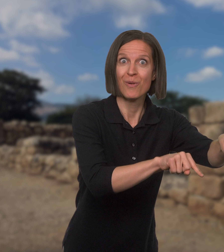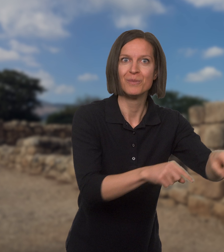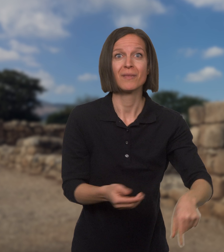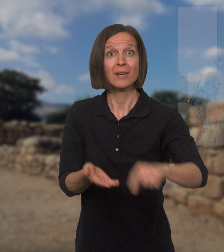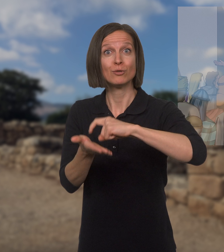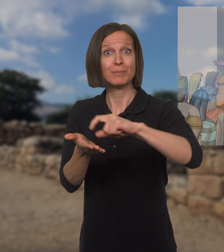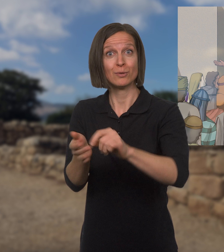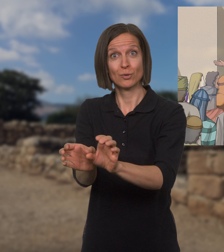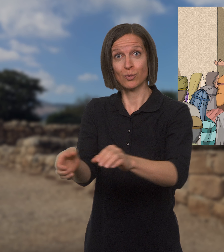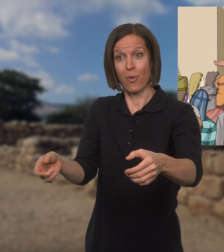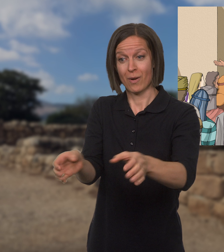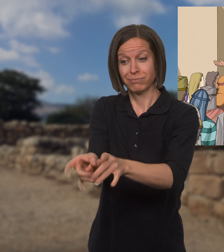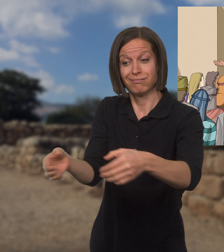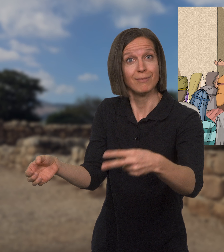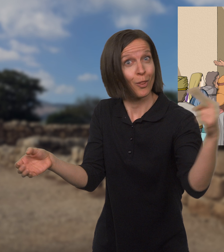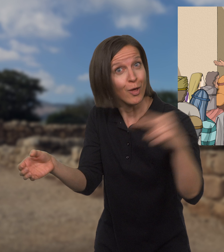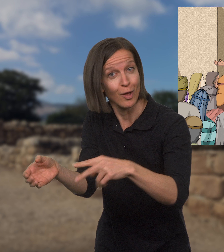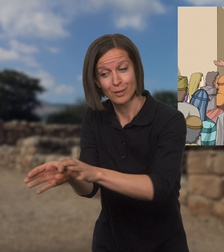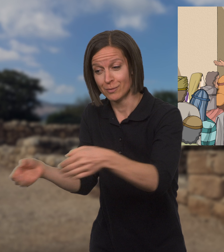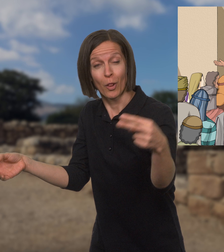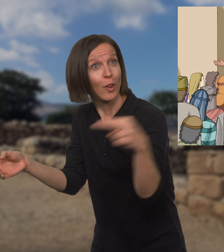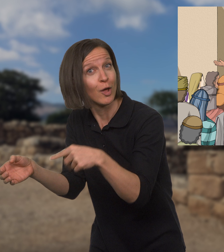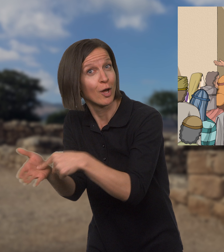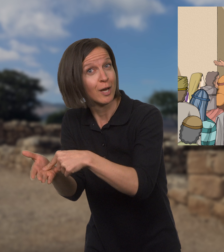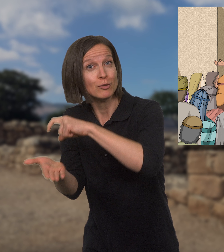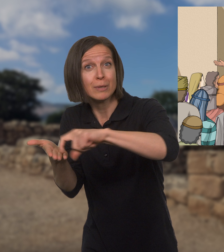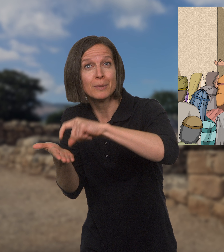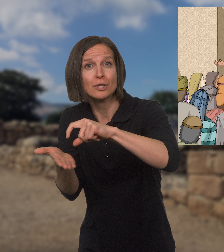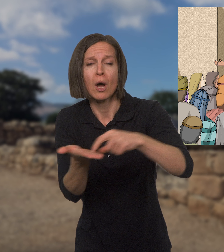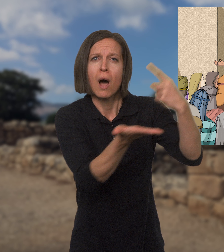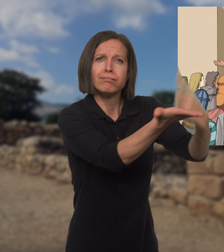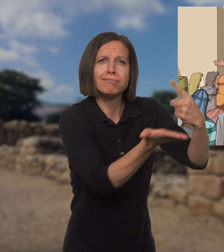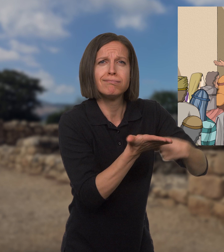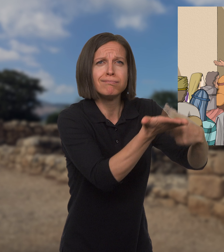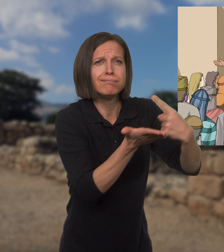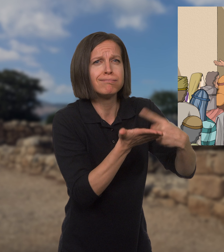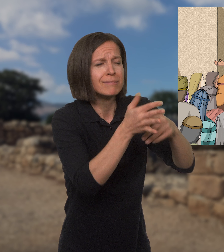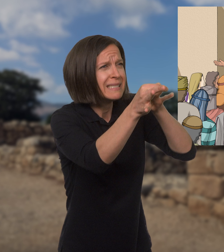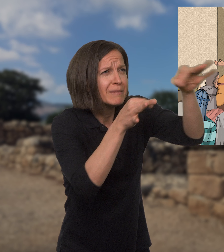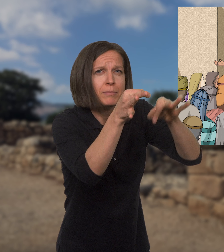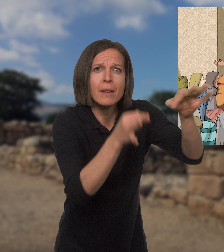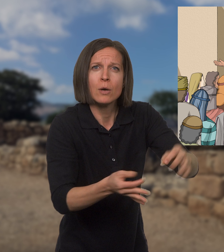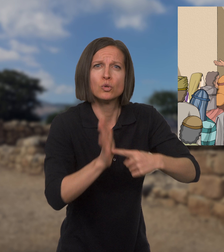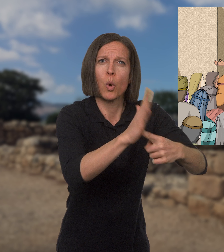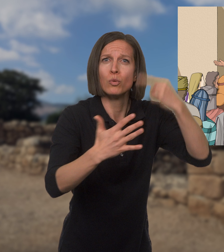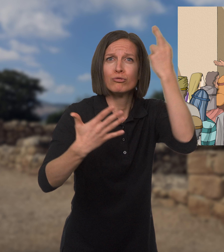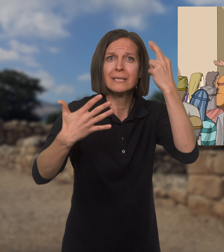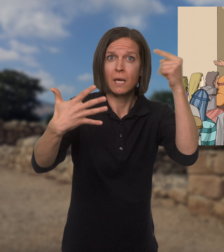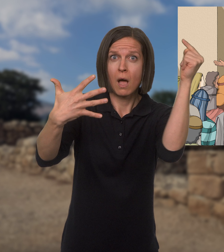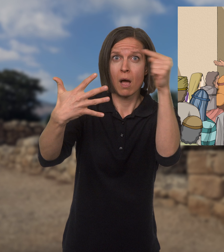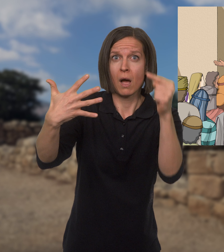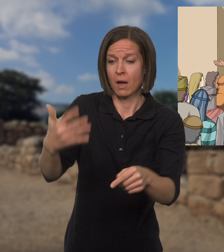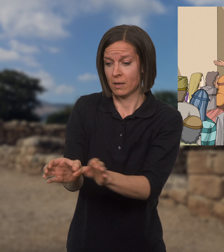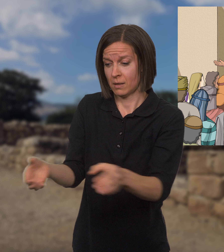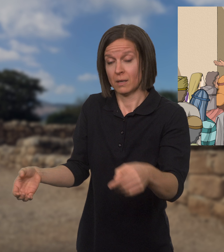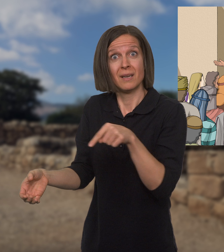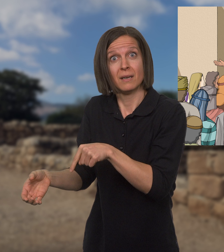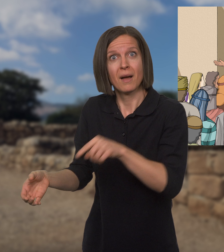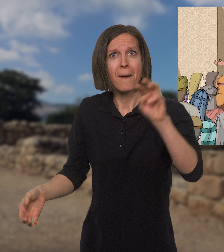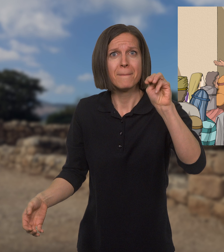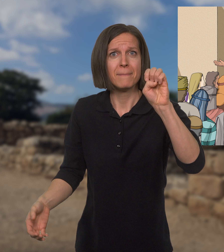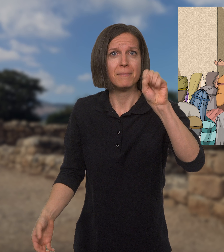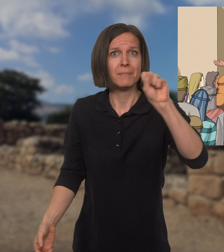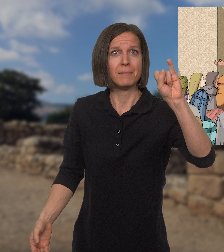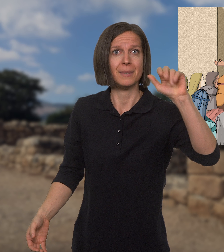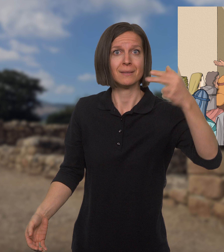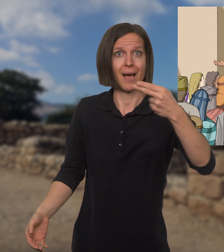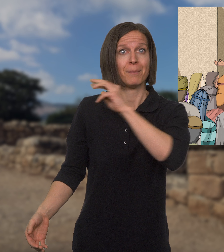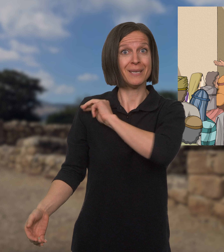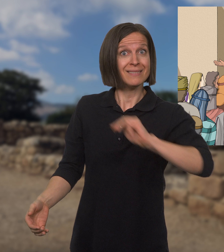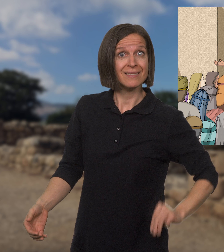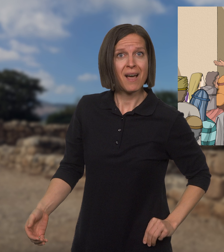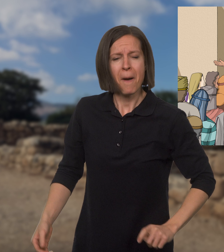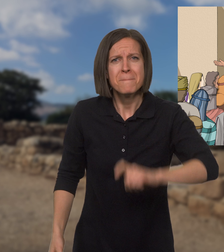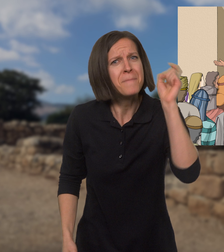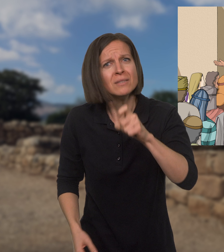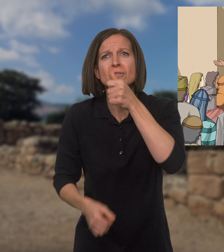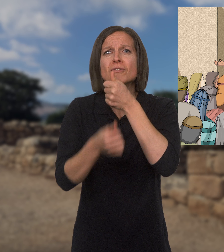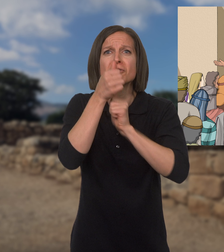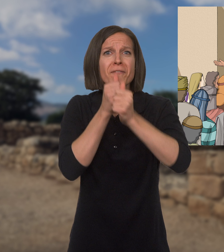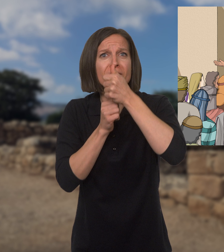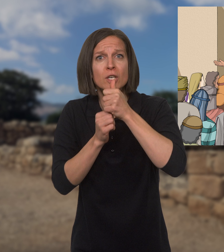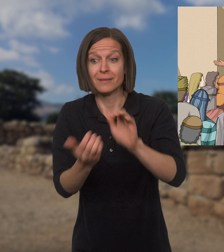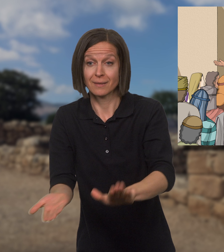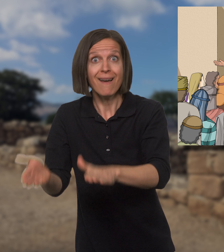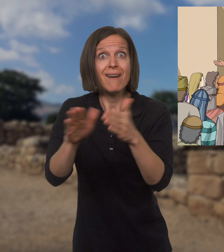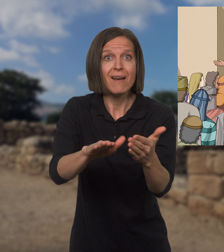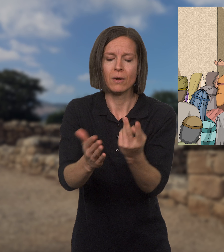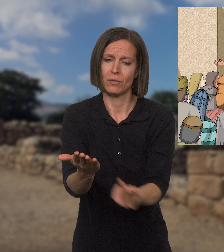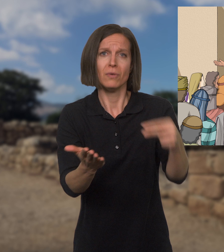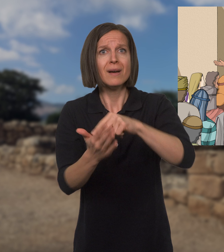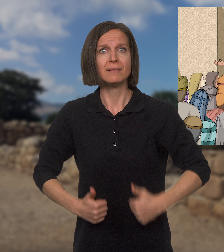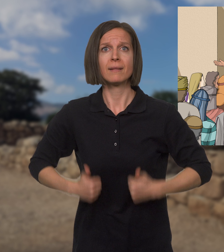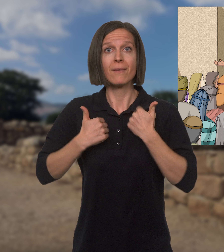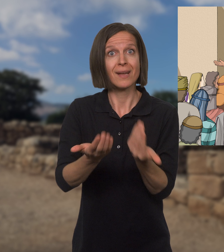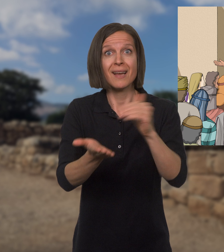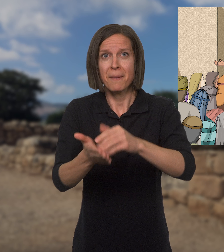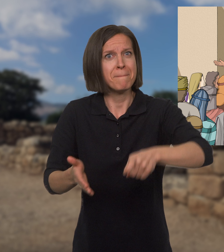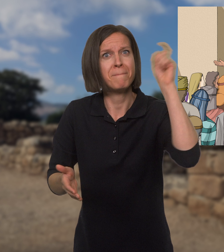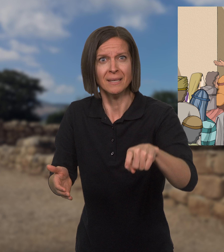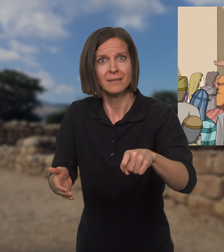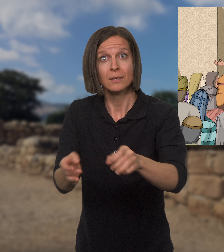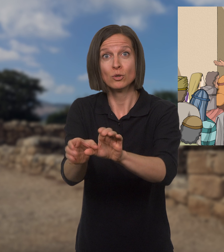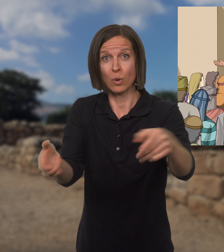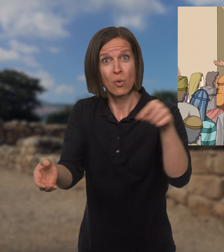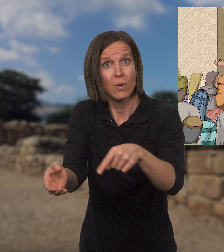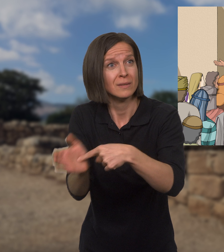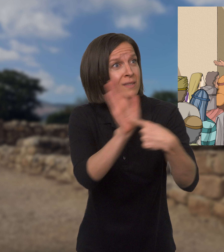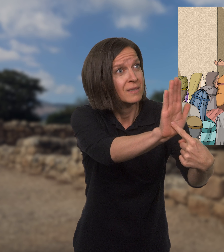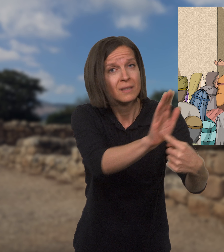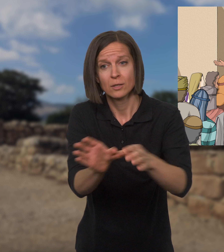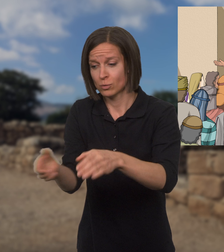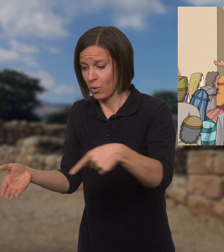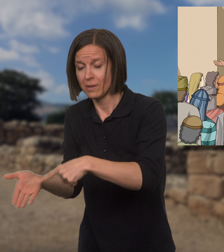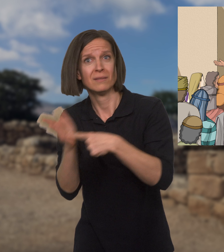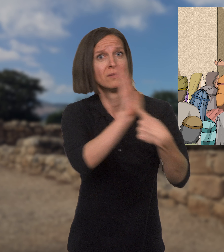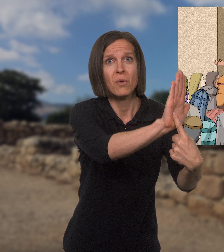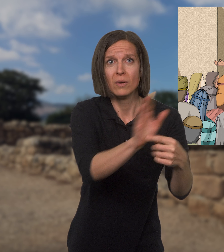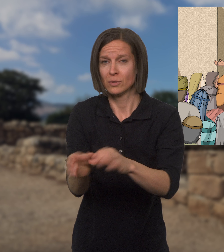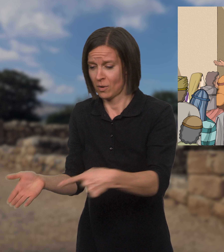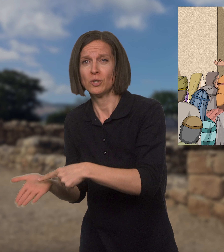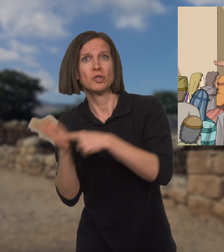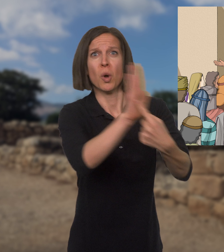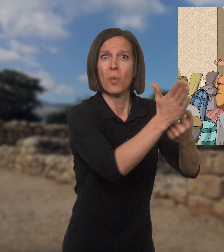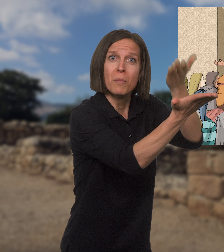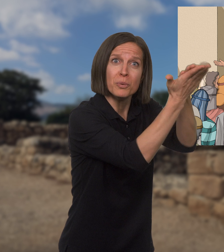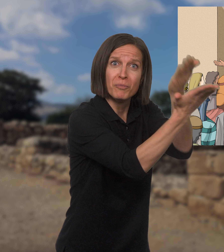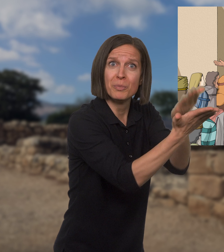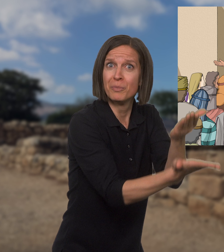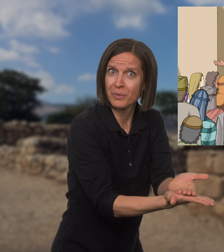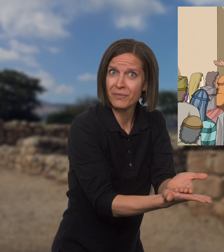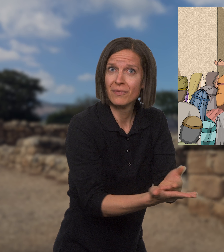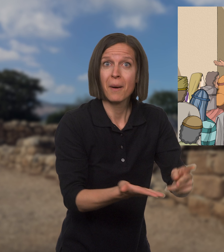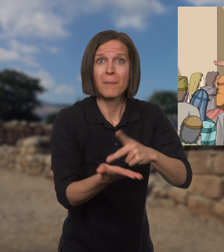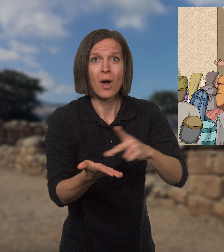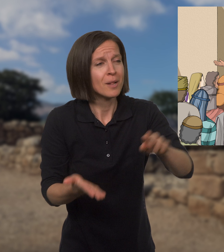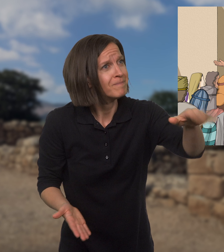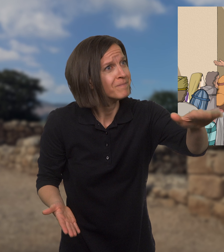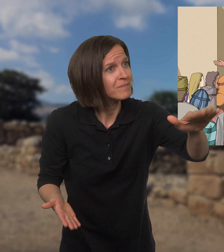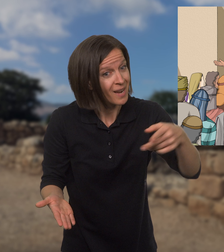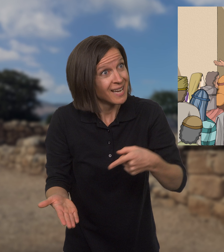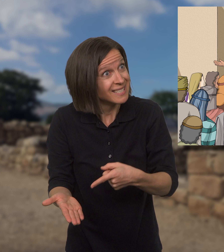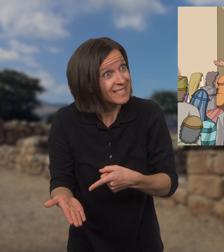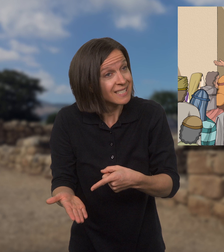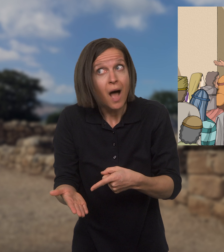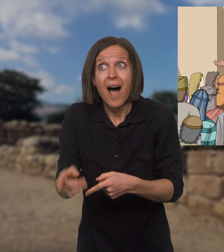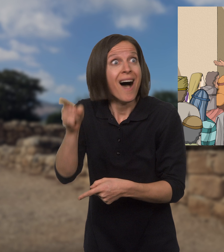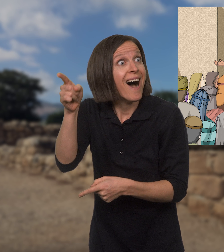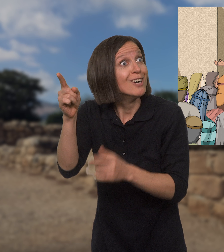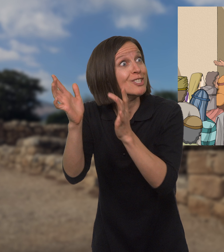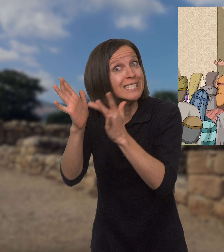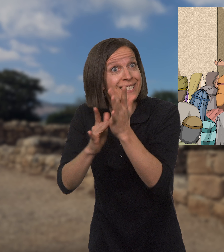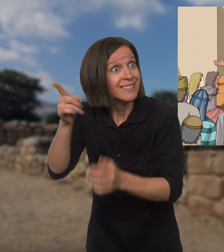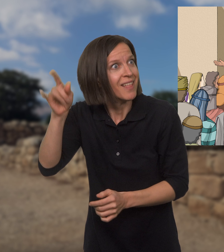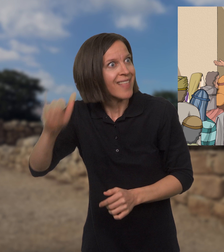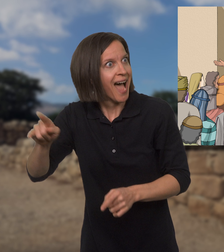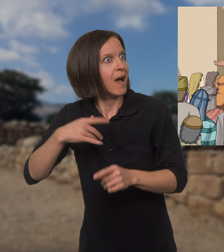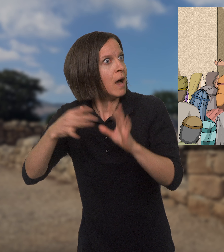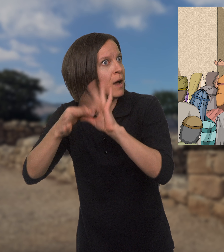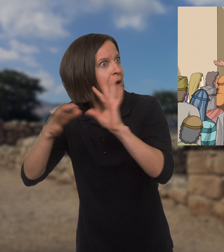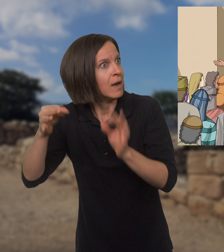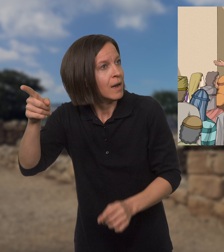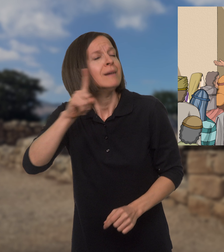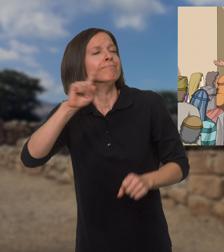“This Jesus I am proclaiming to you is the Christ,” he declared.